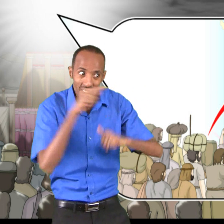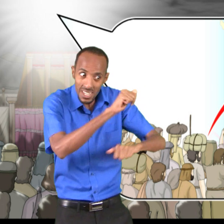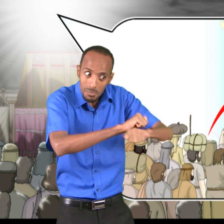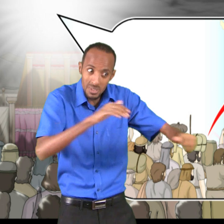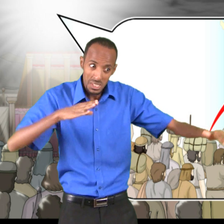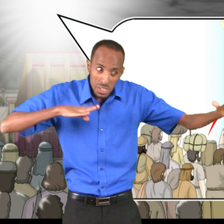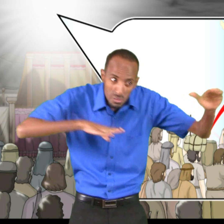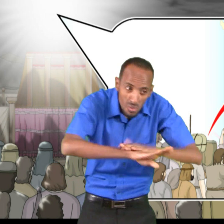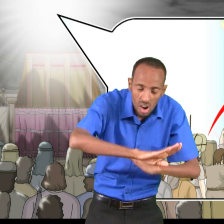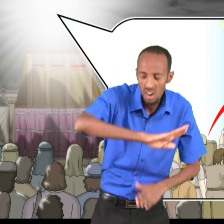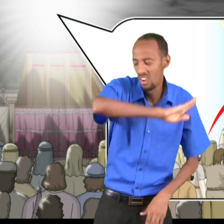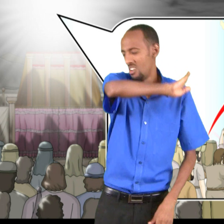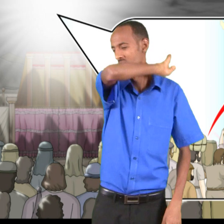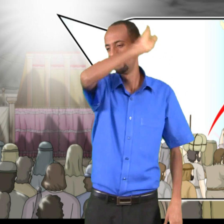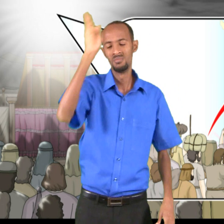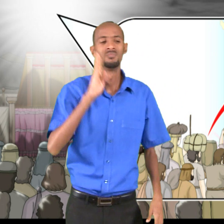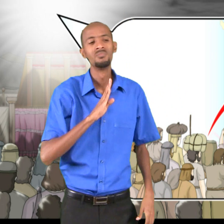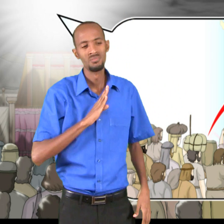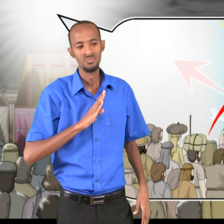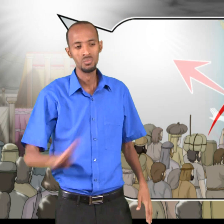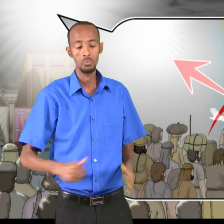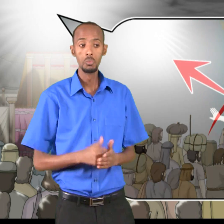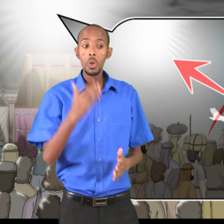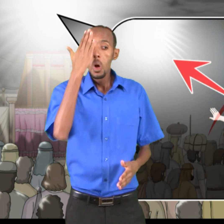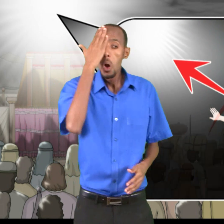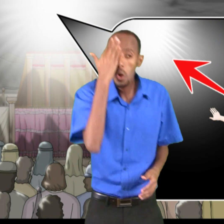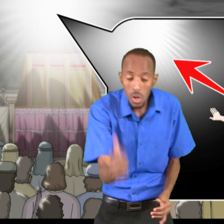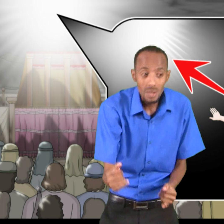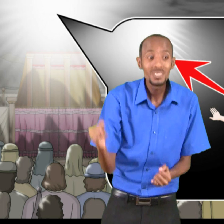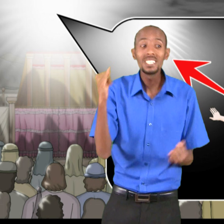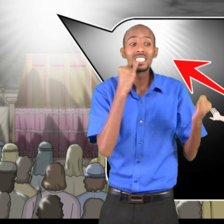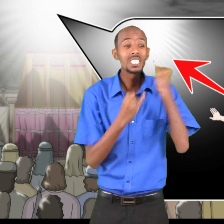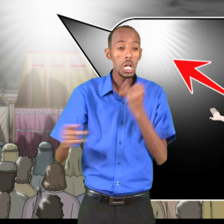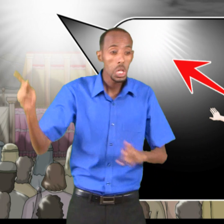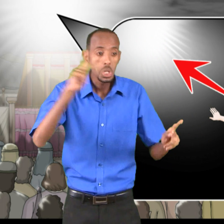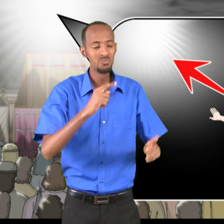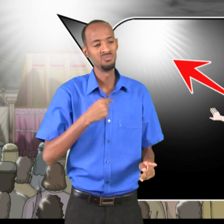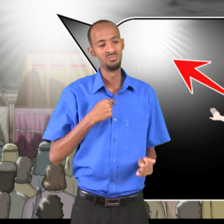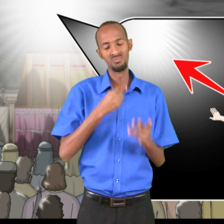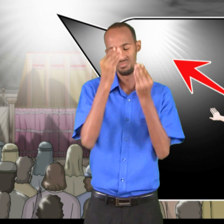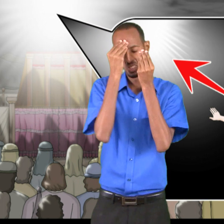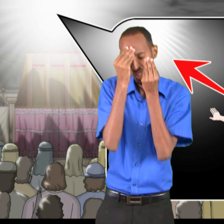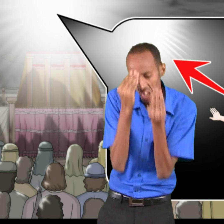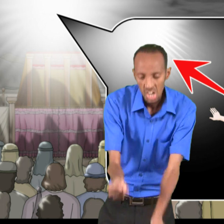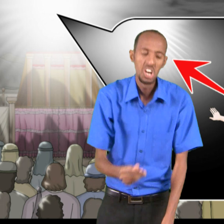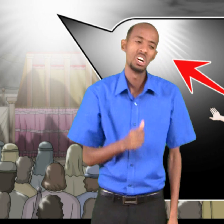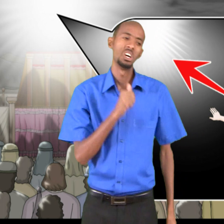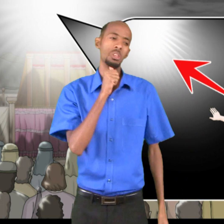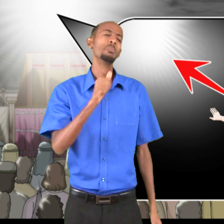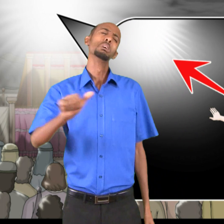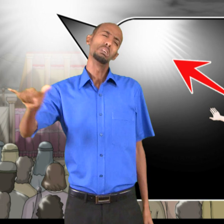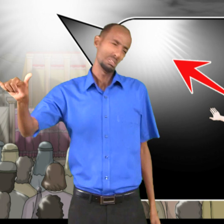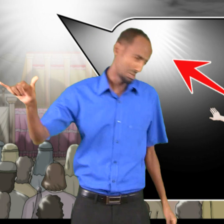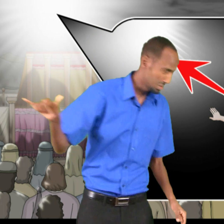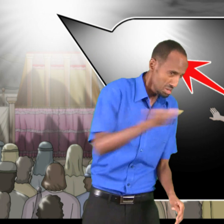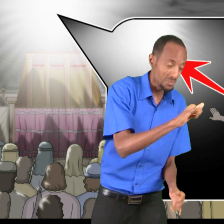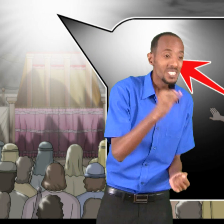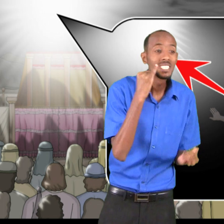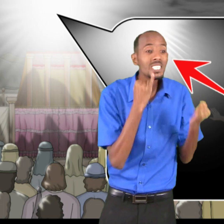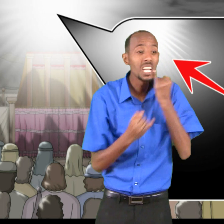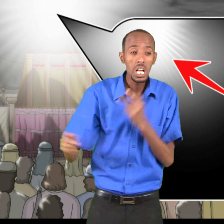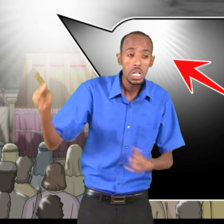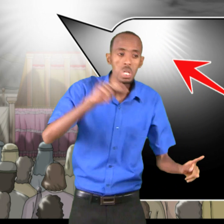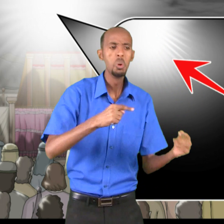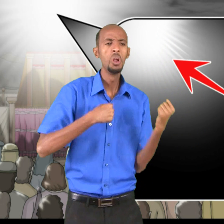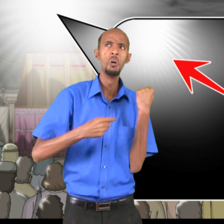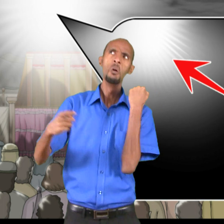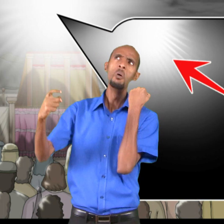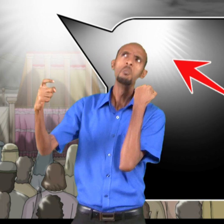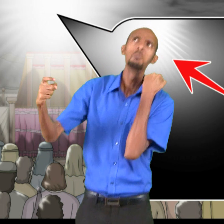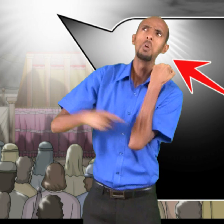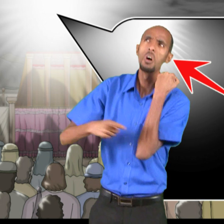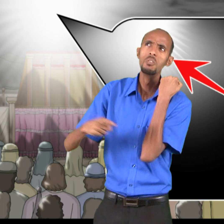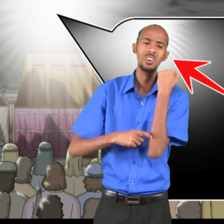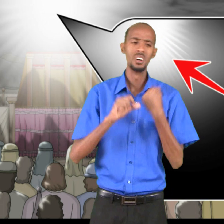None of those who have treated Me with contempt will see it.